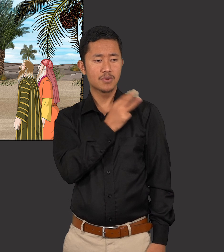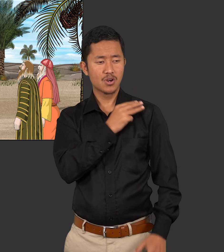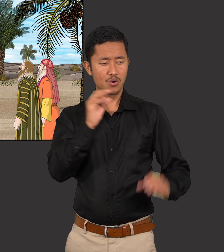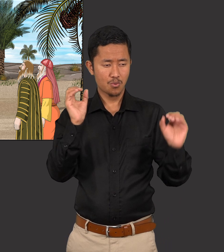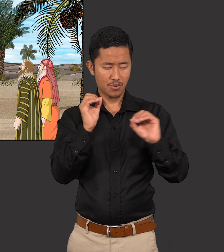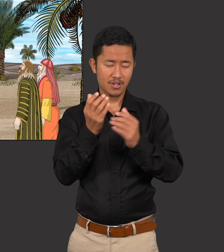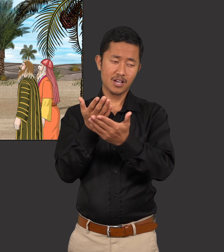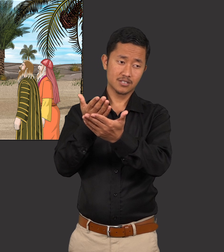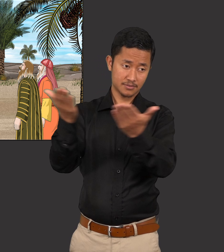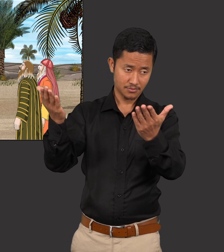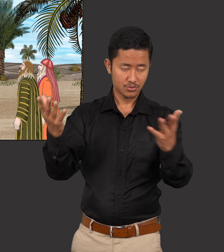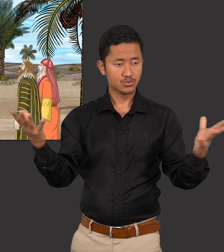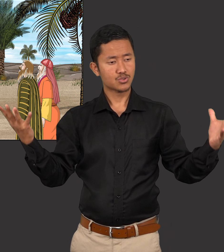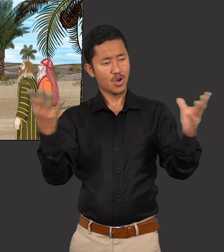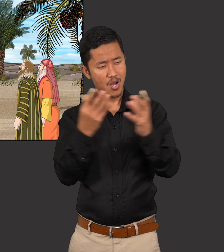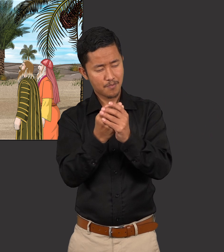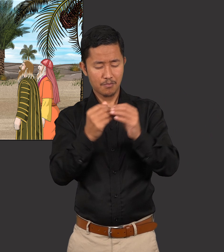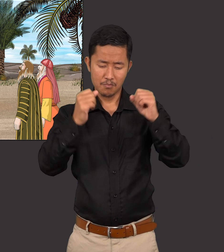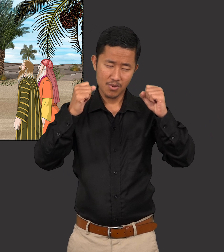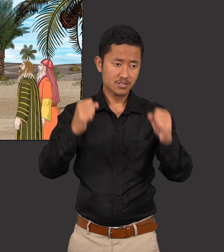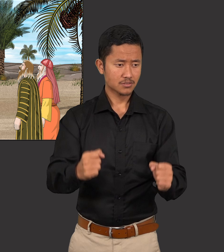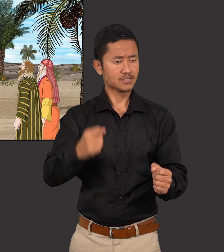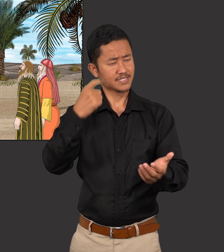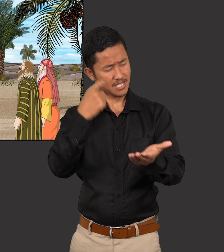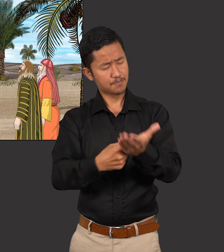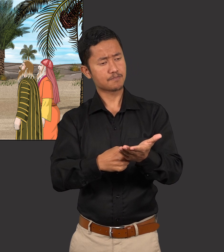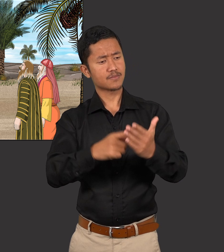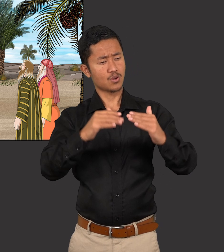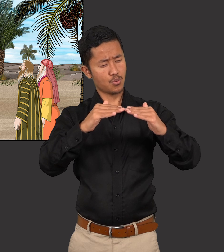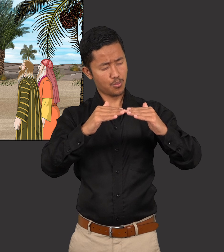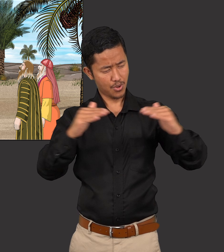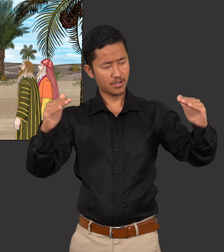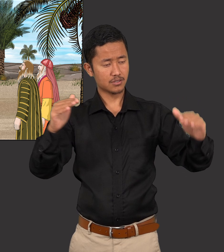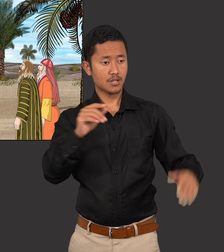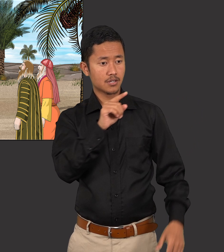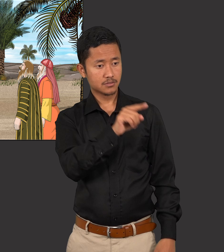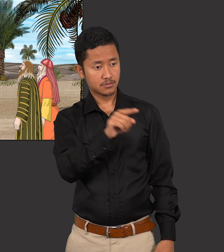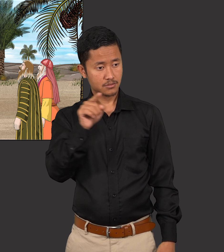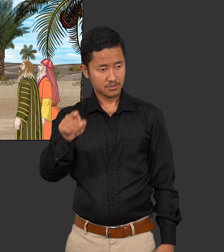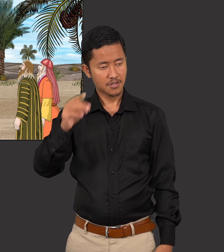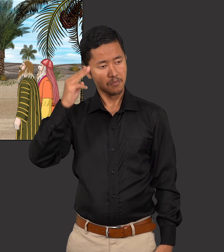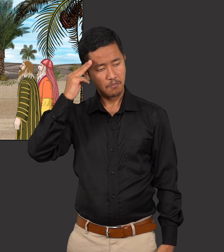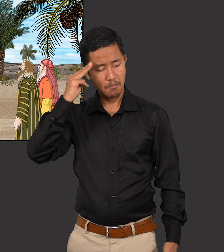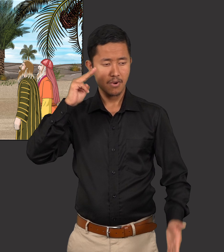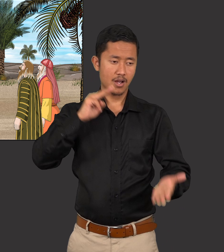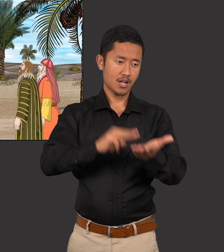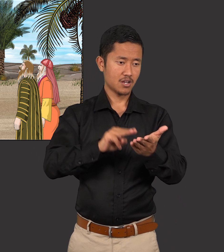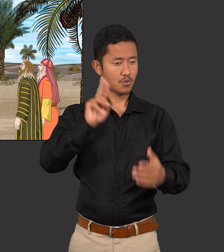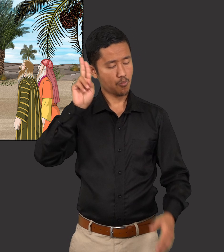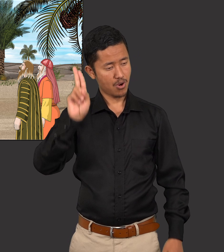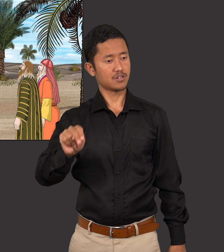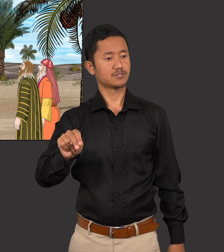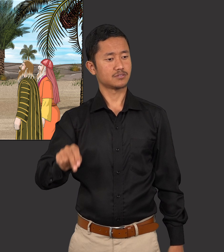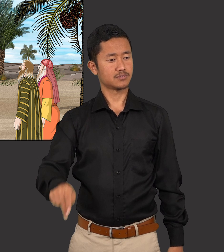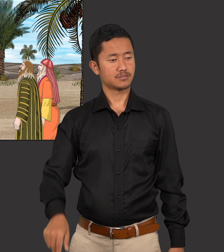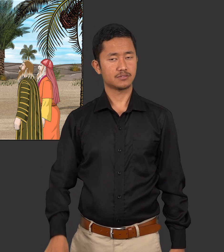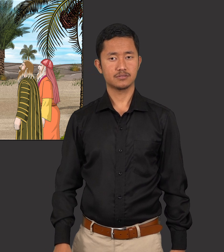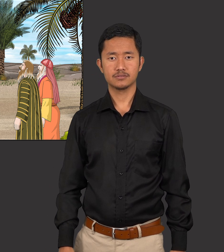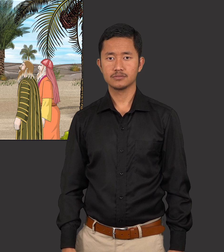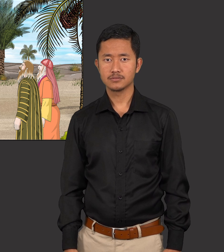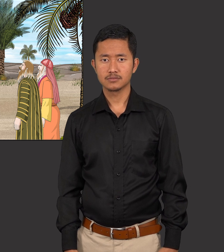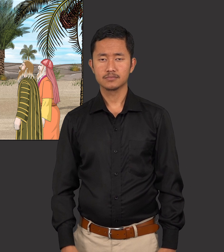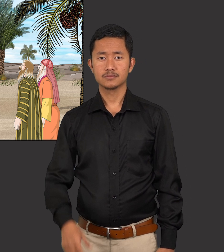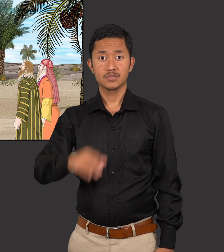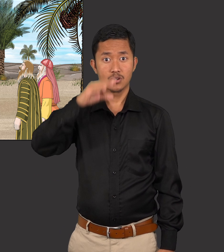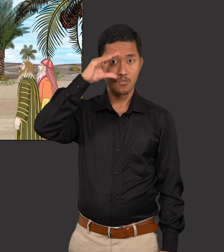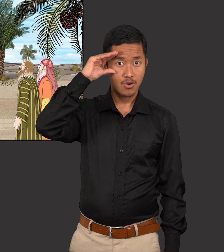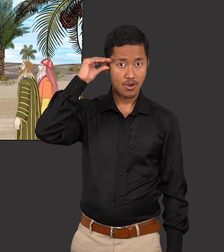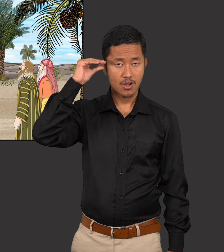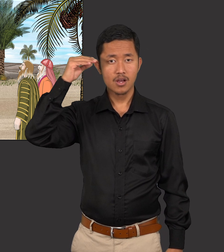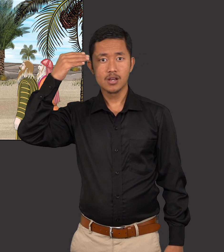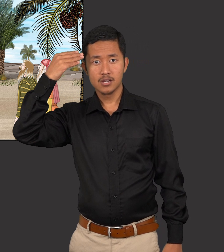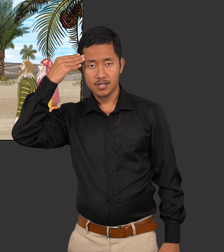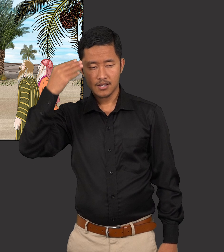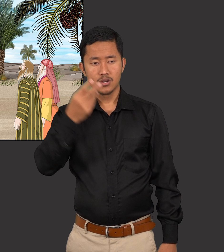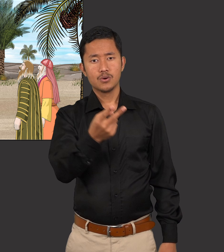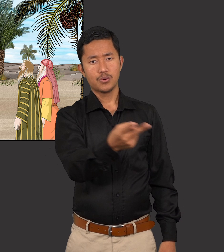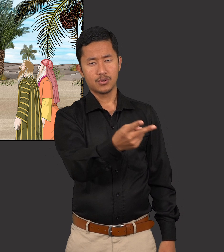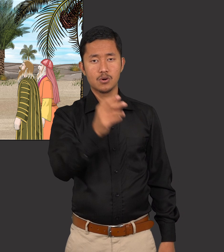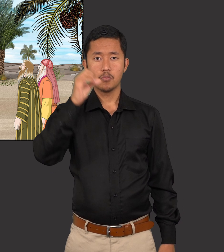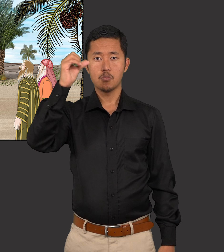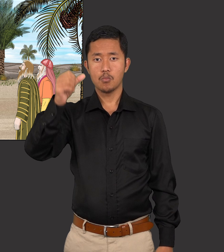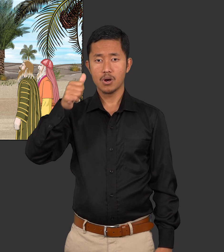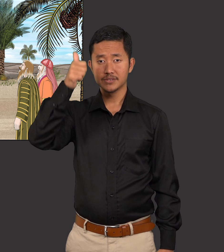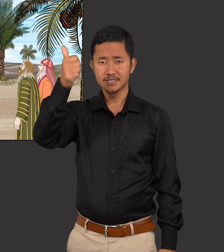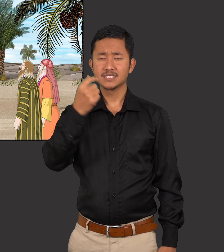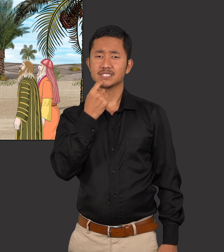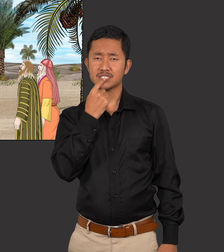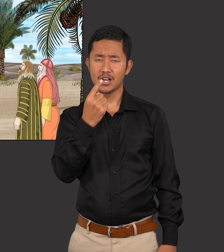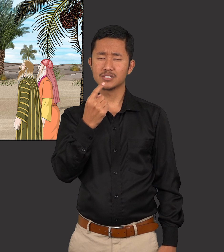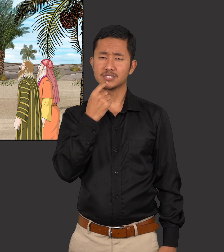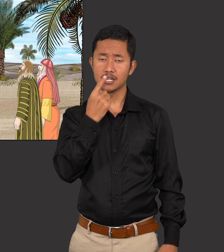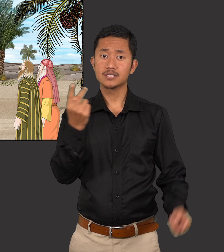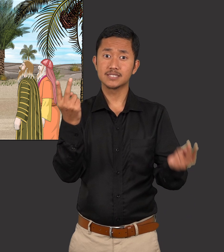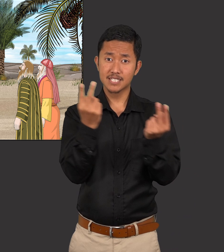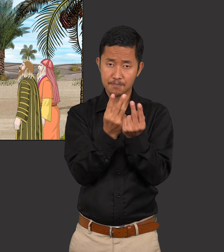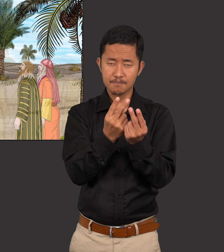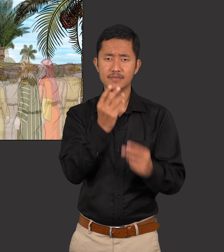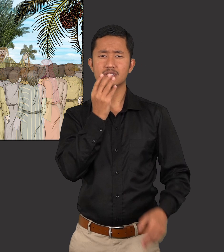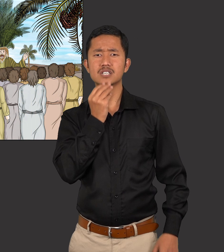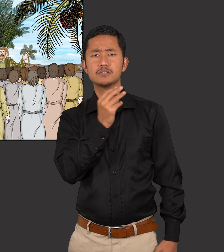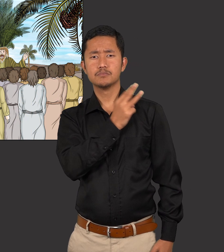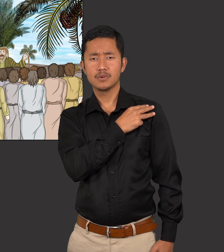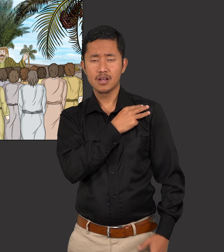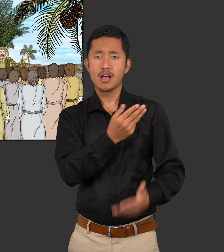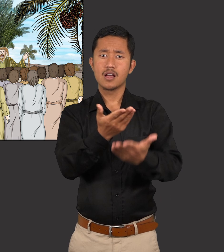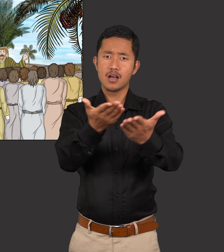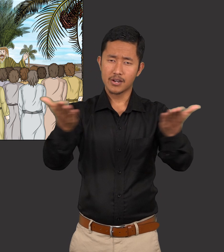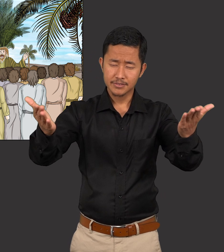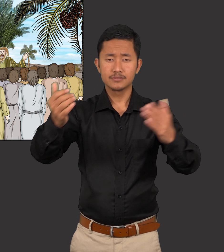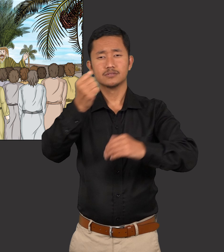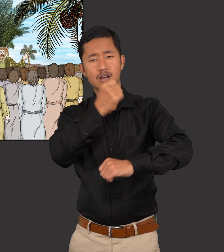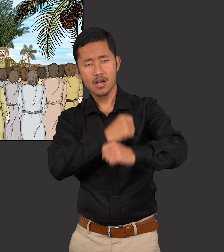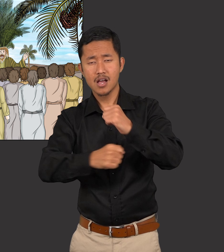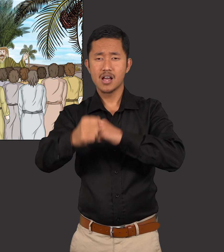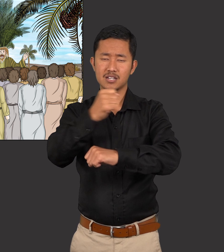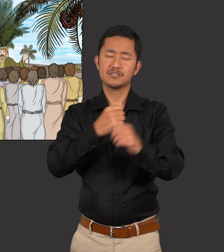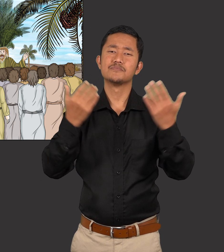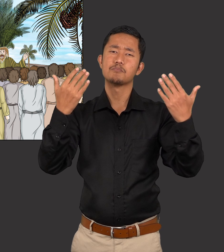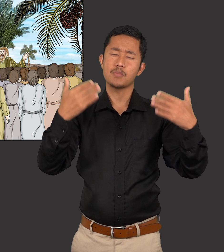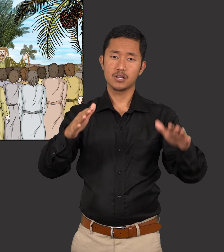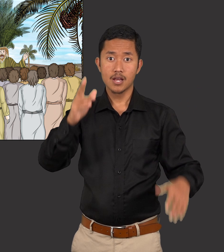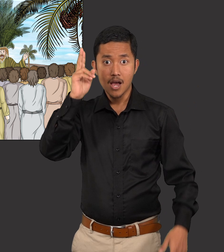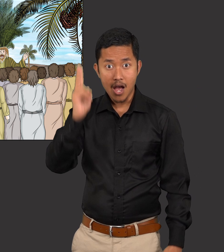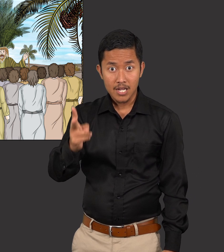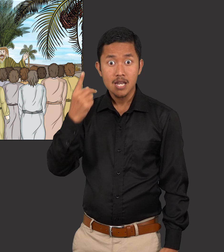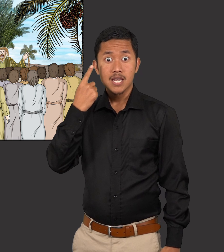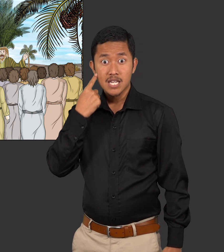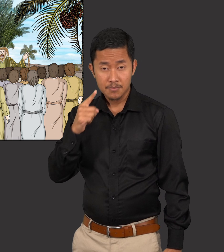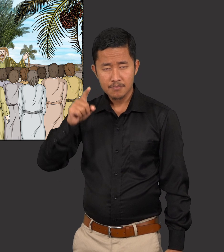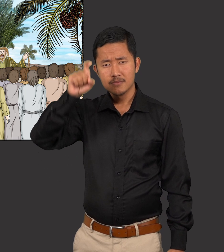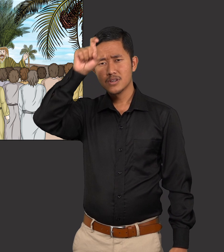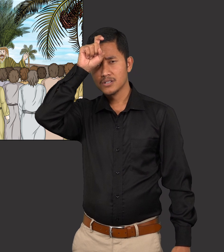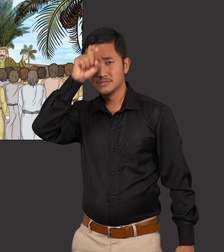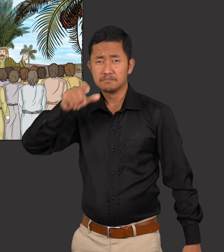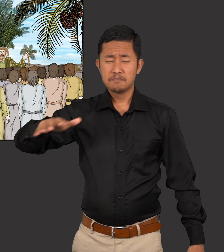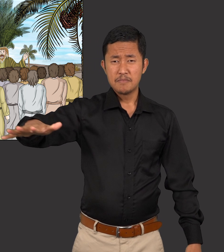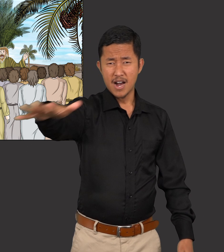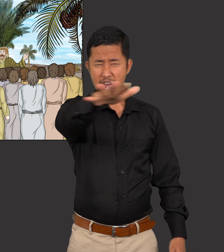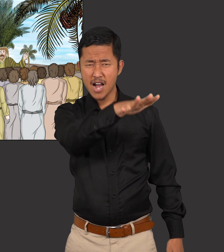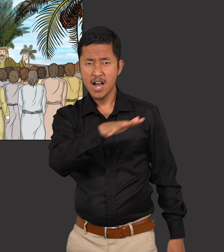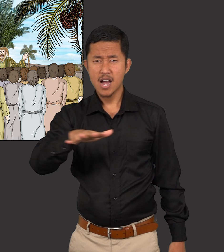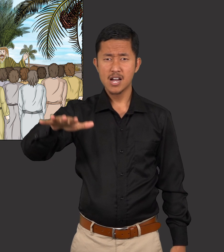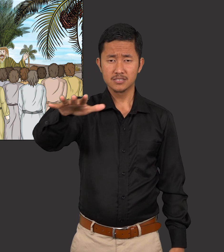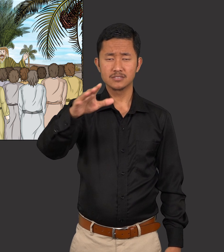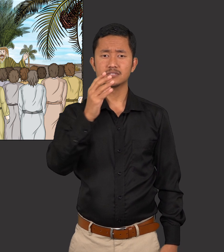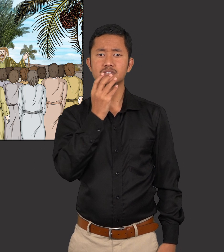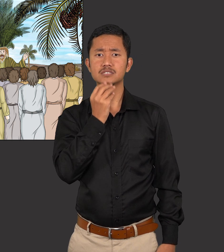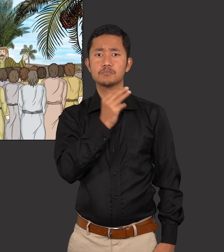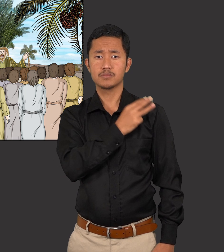Then all the Israelites did this—they did just as the LORD had commanded Moses and Aaron.